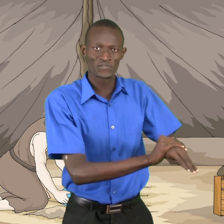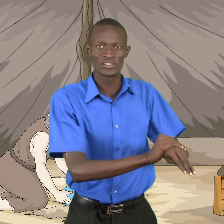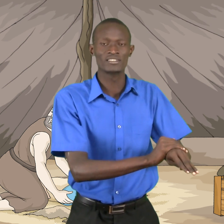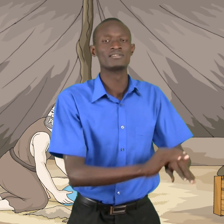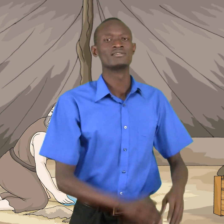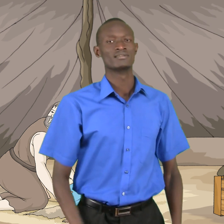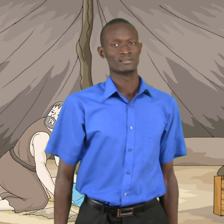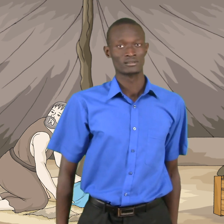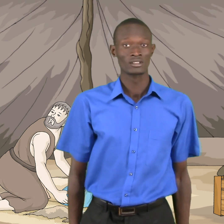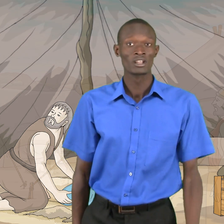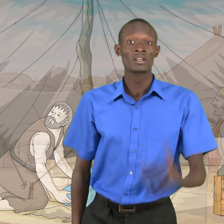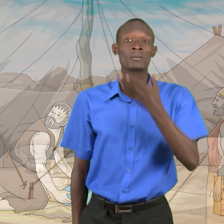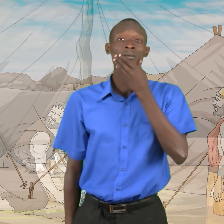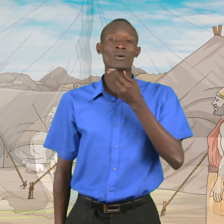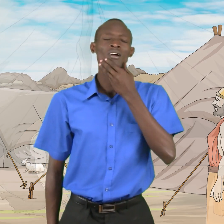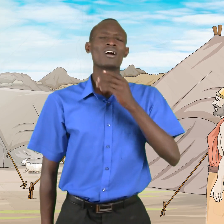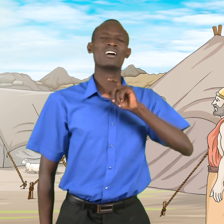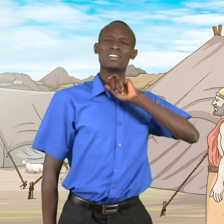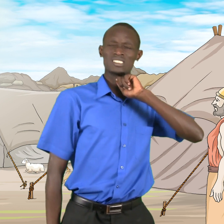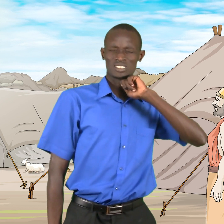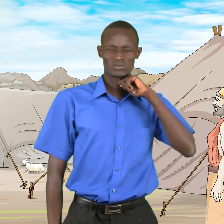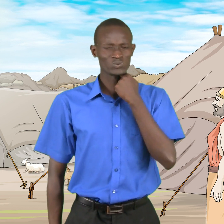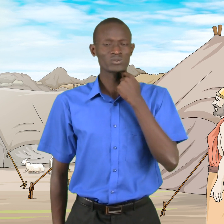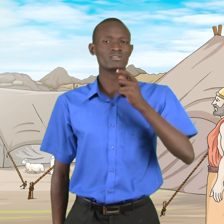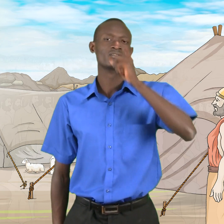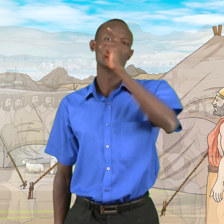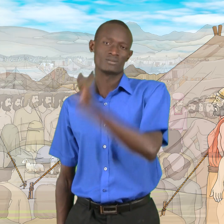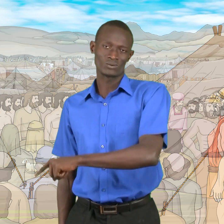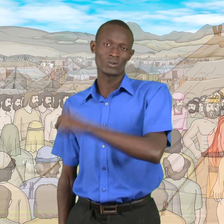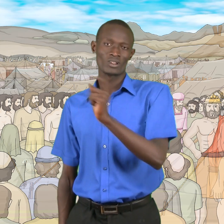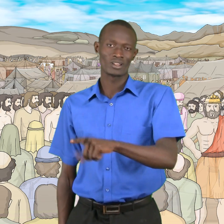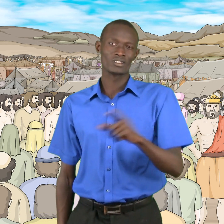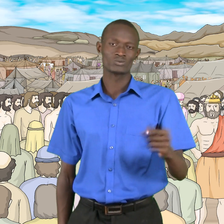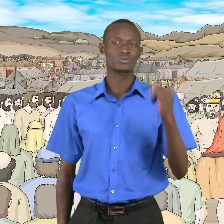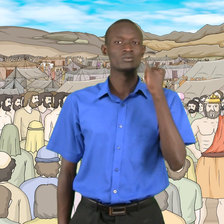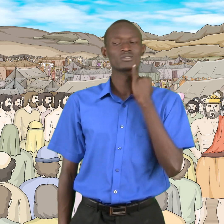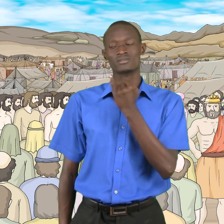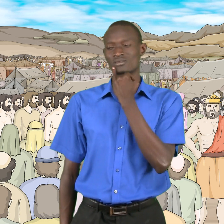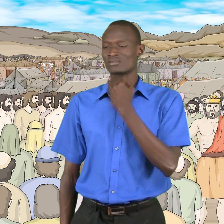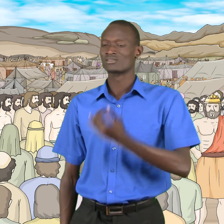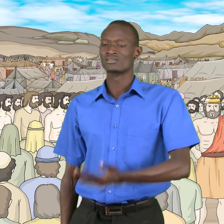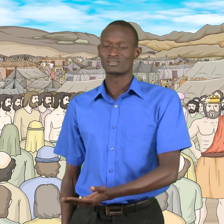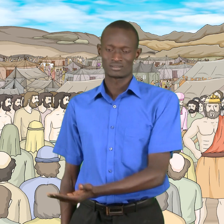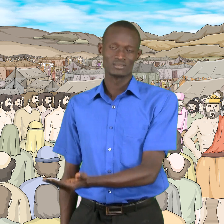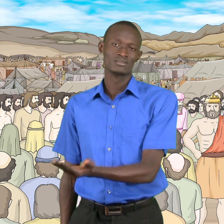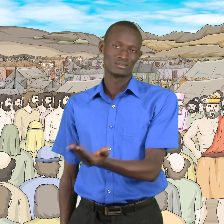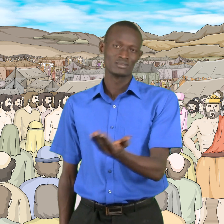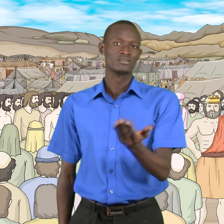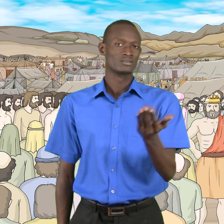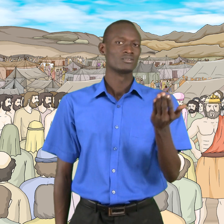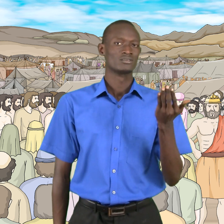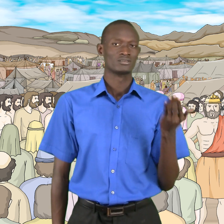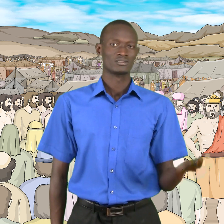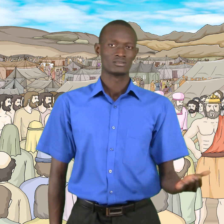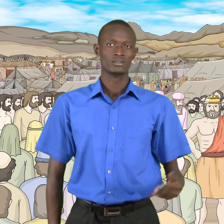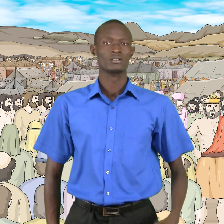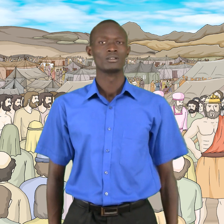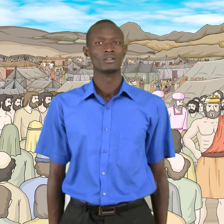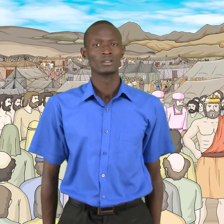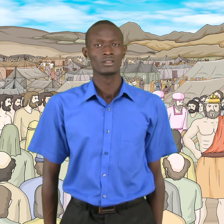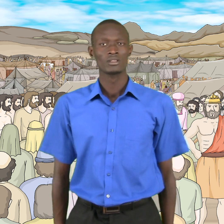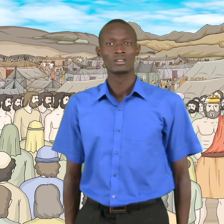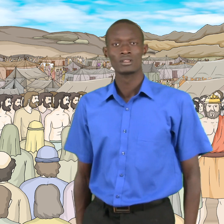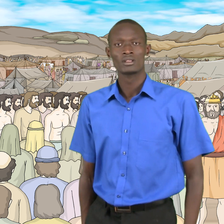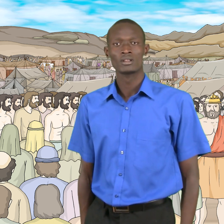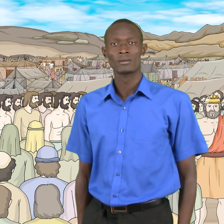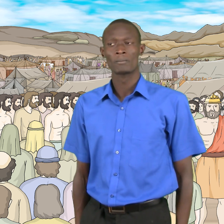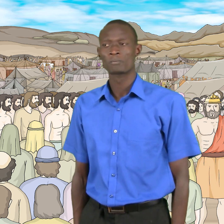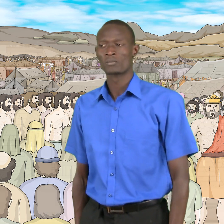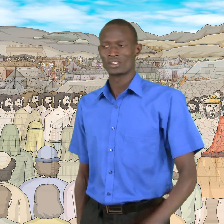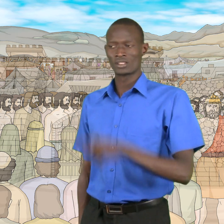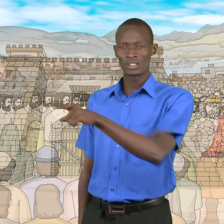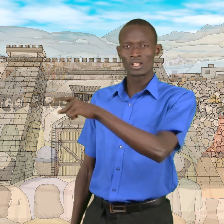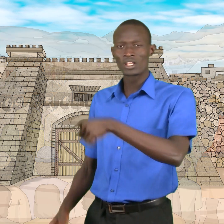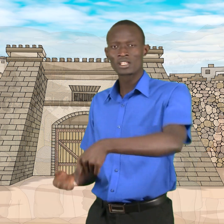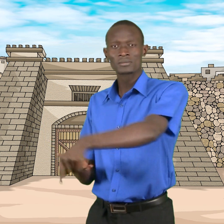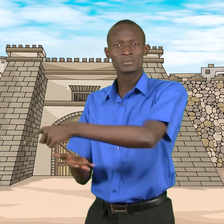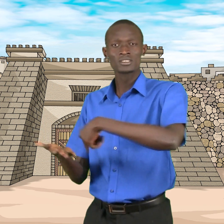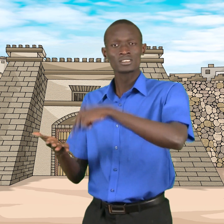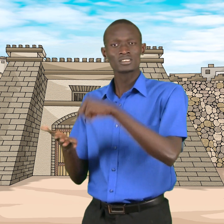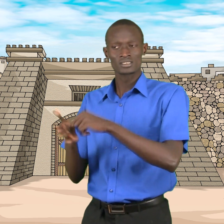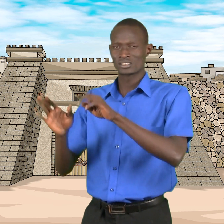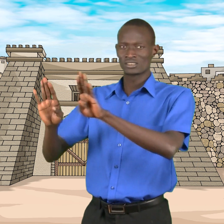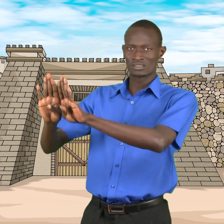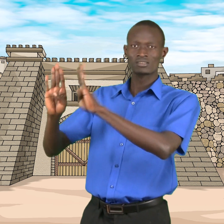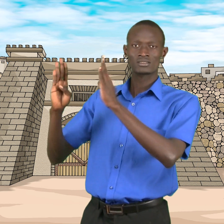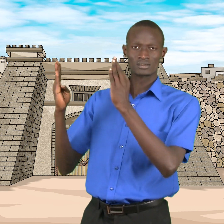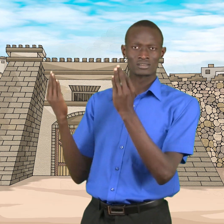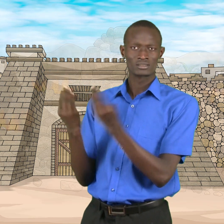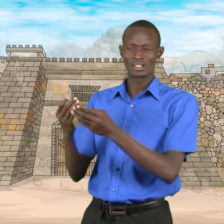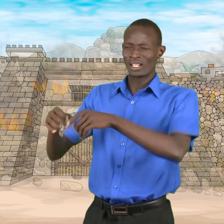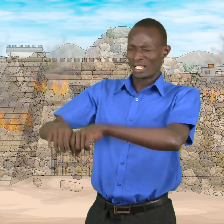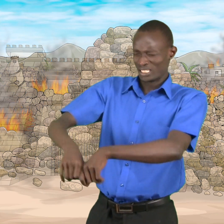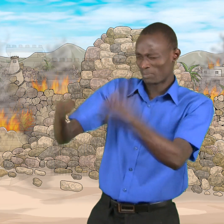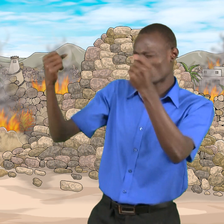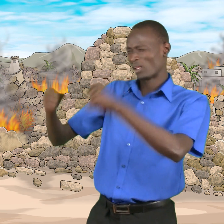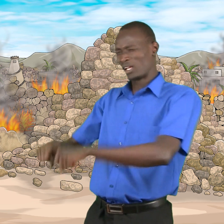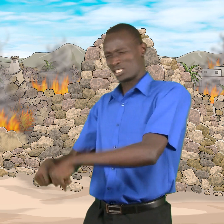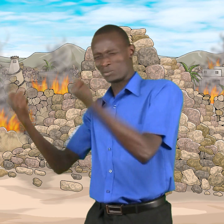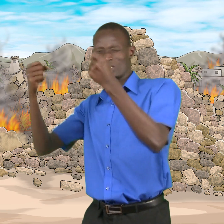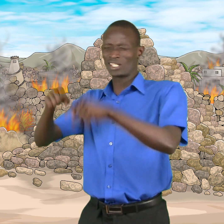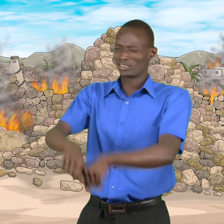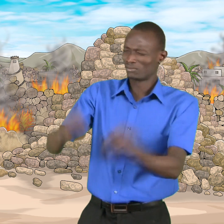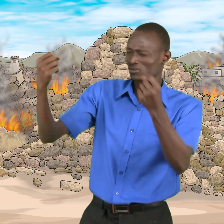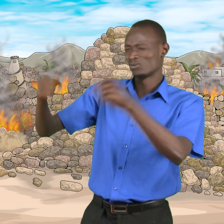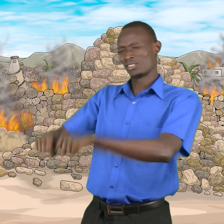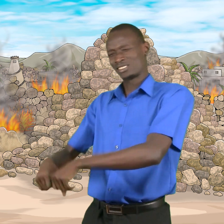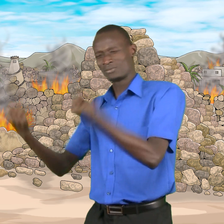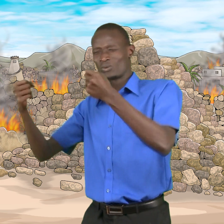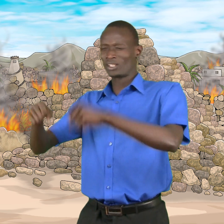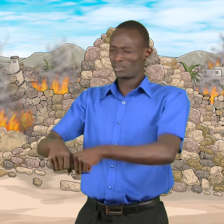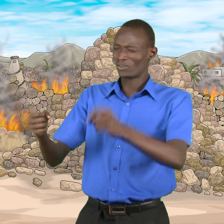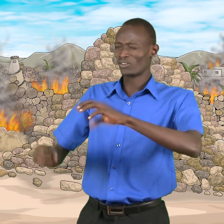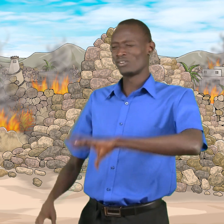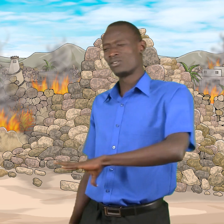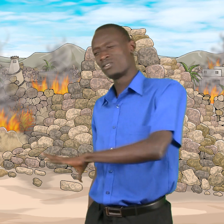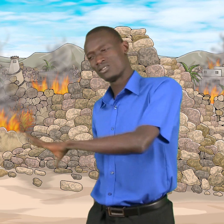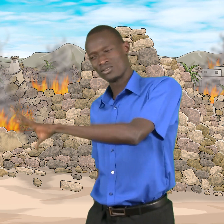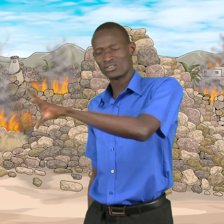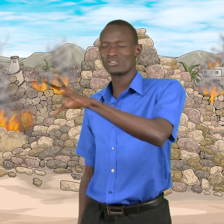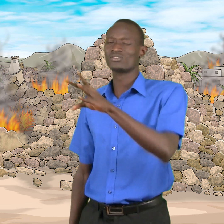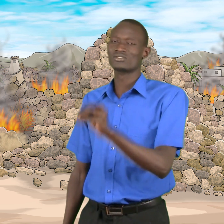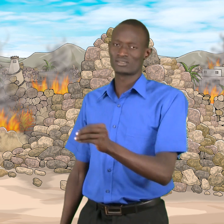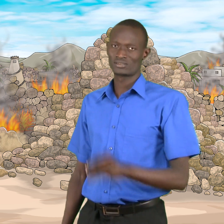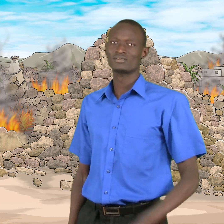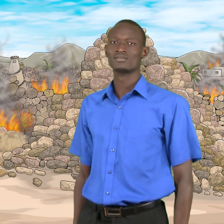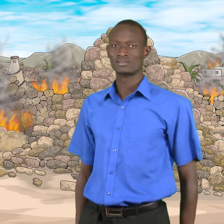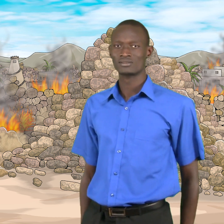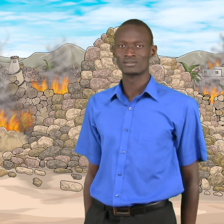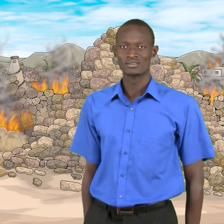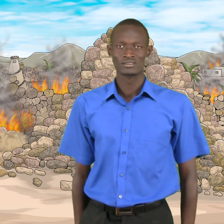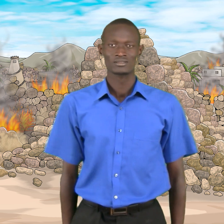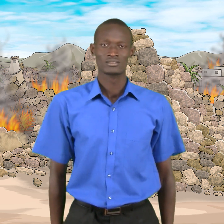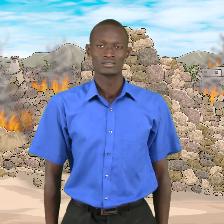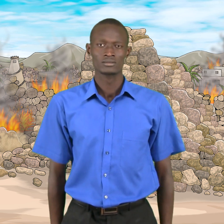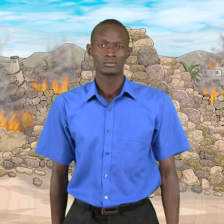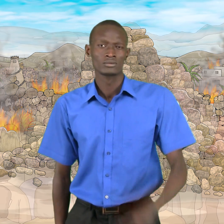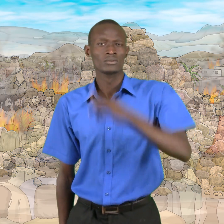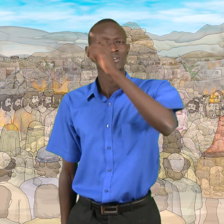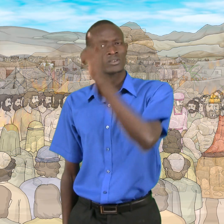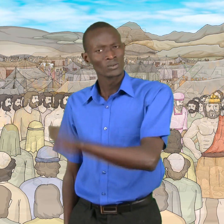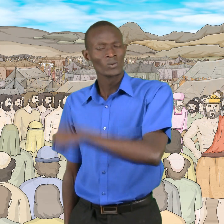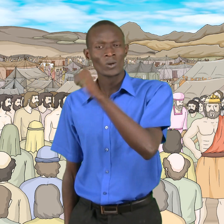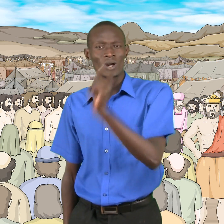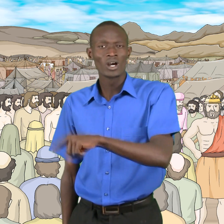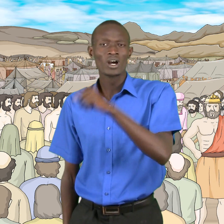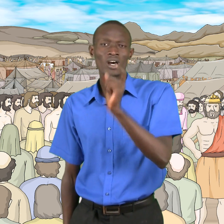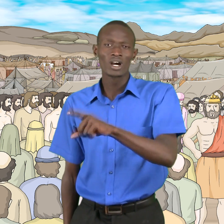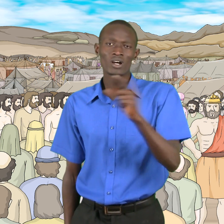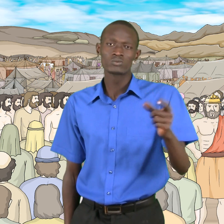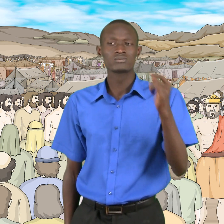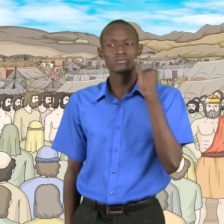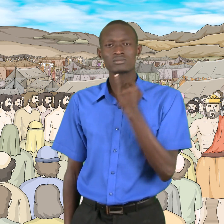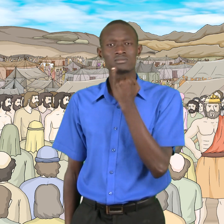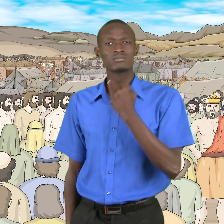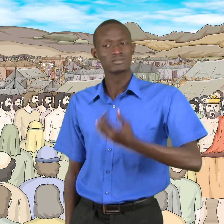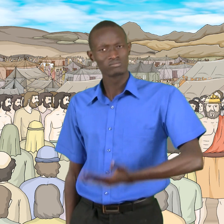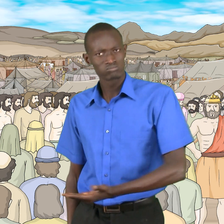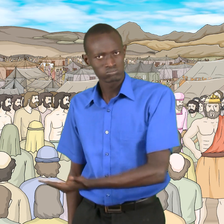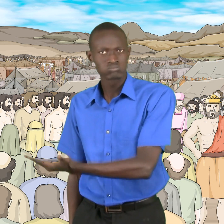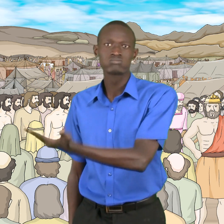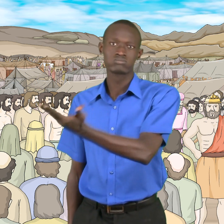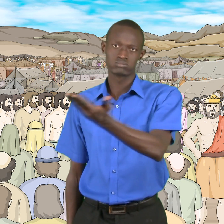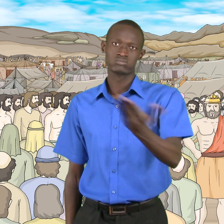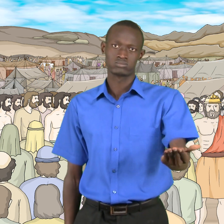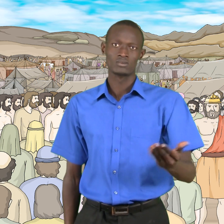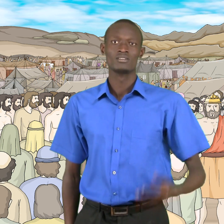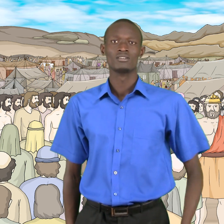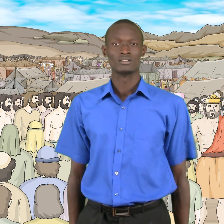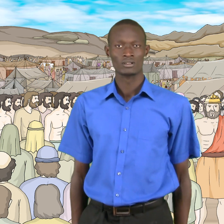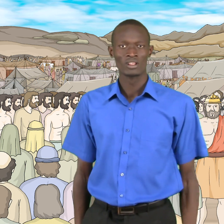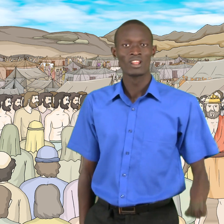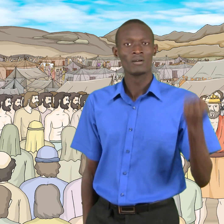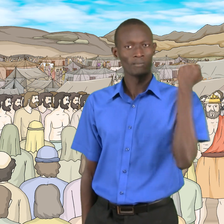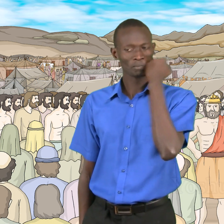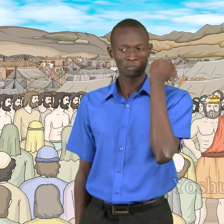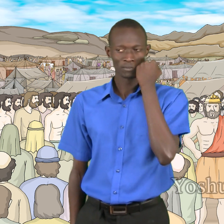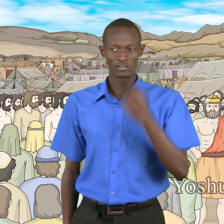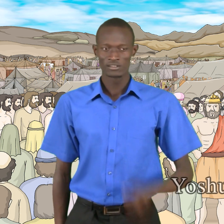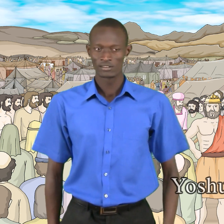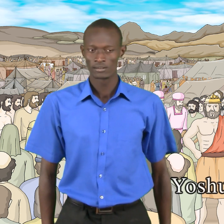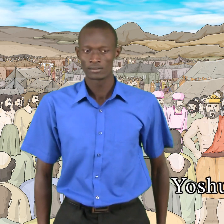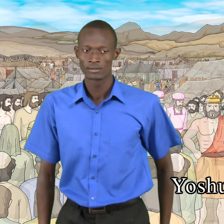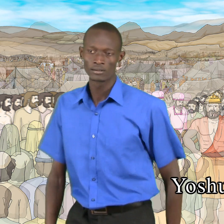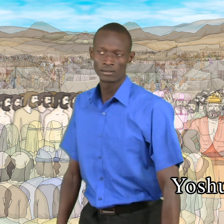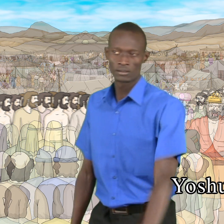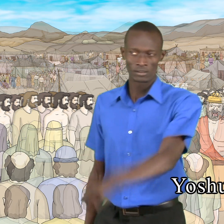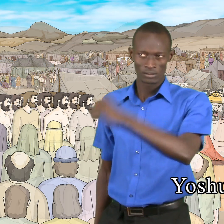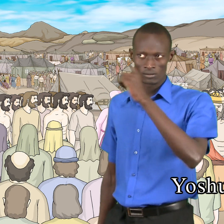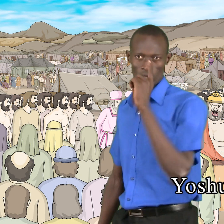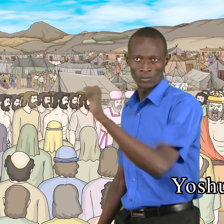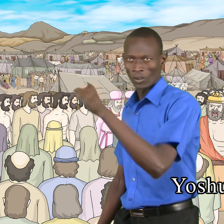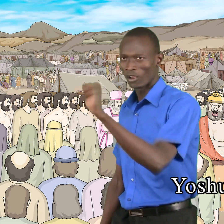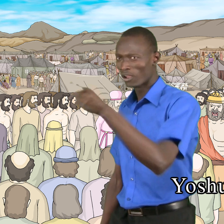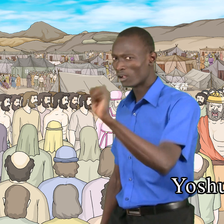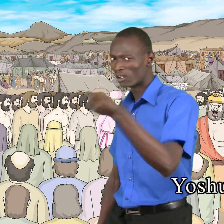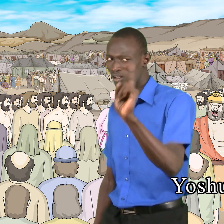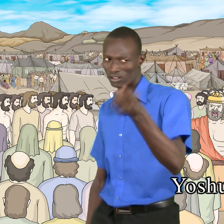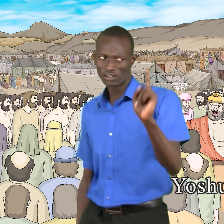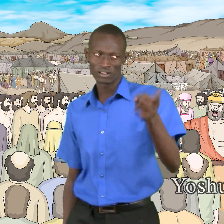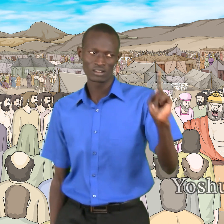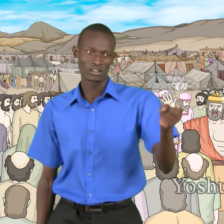So the anger of the LORD burned against the Israelites.